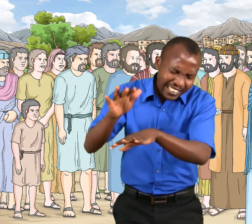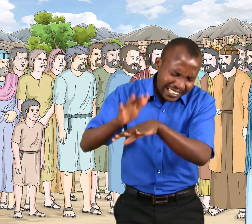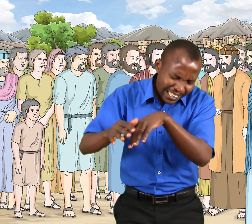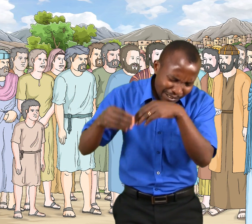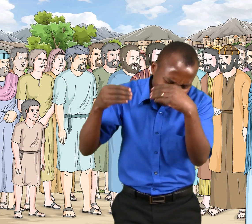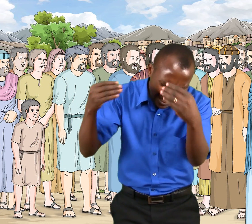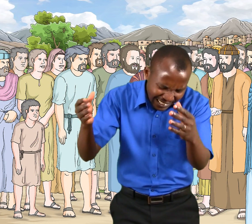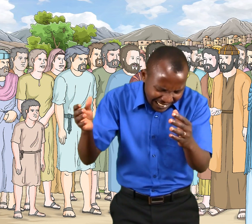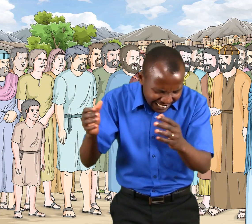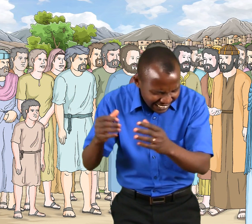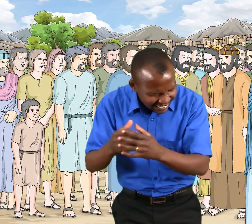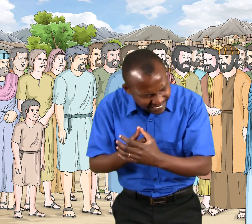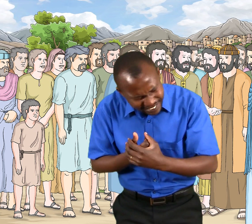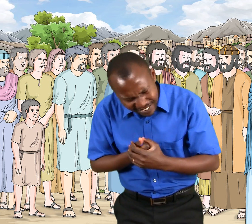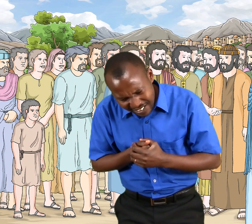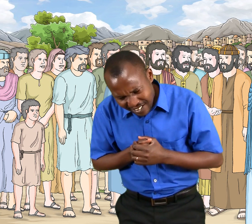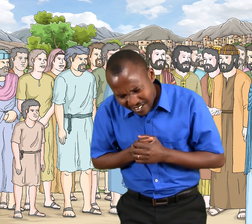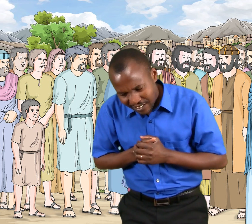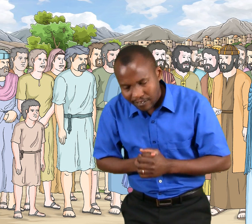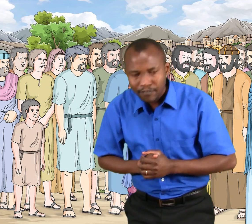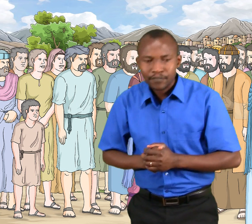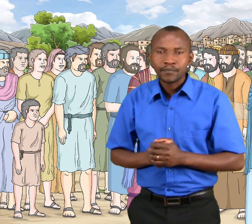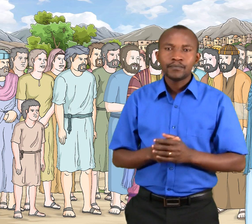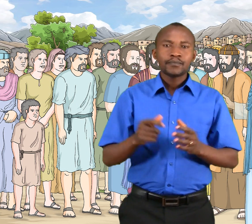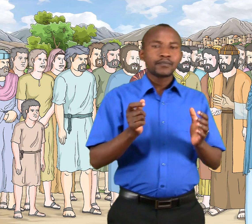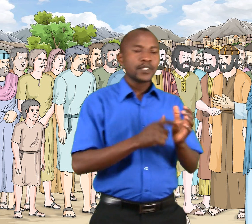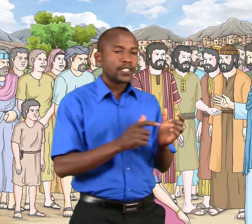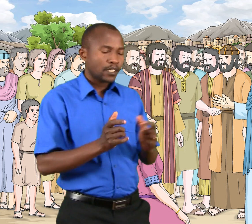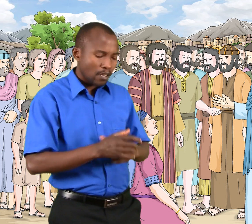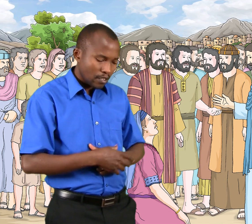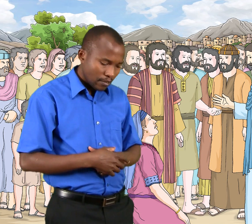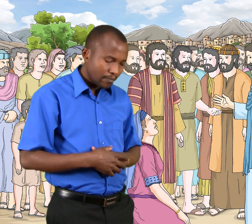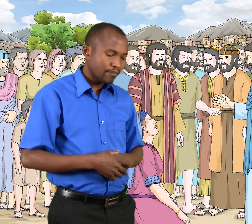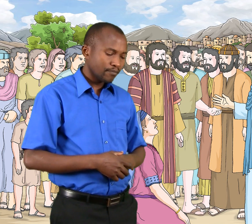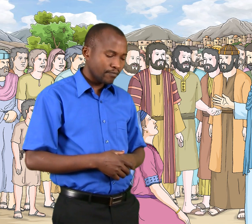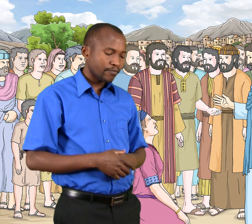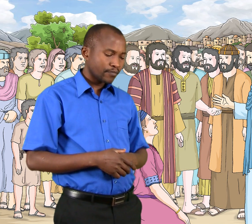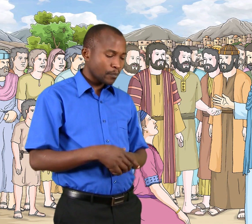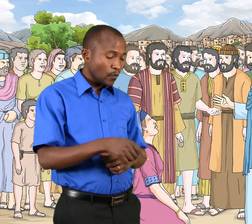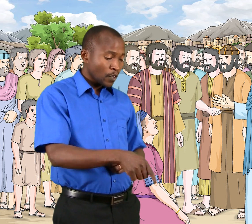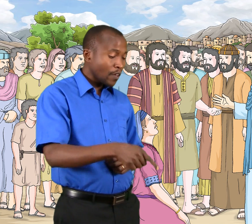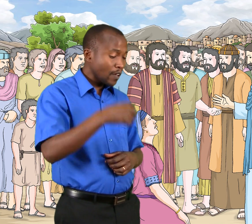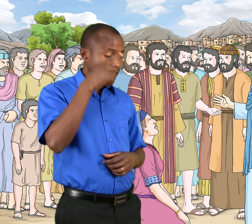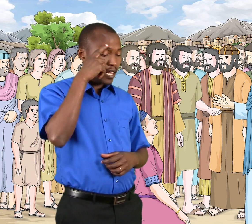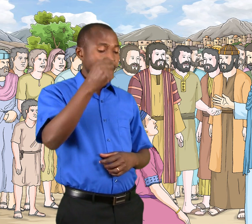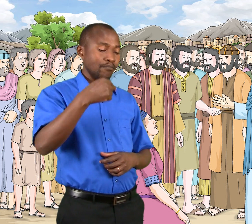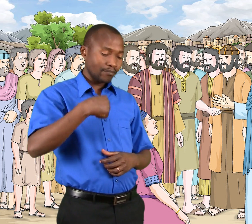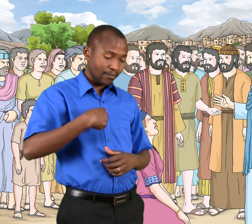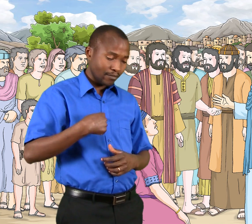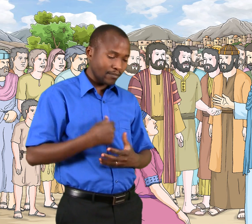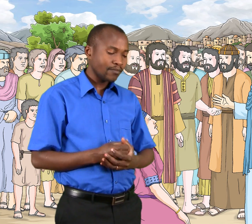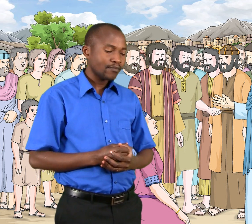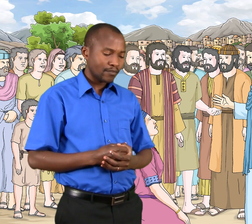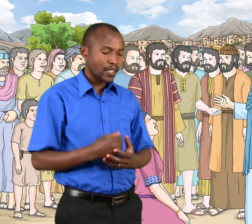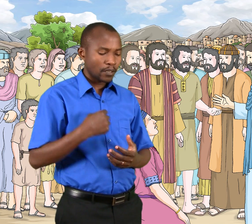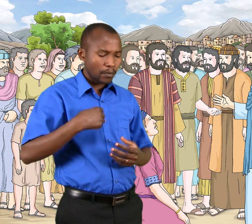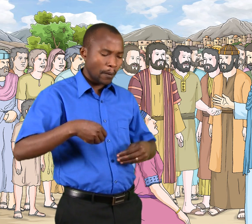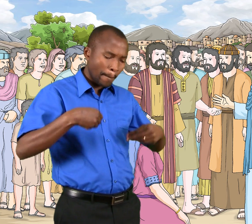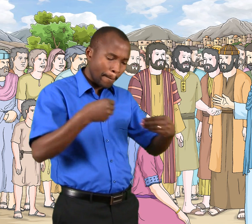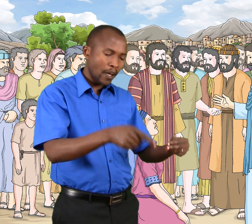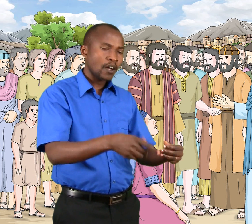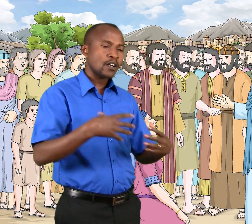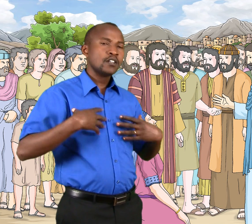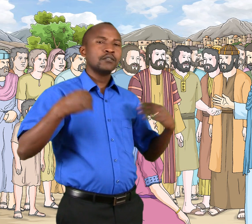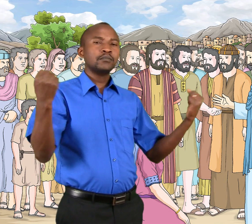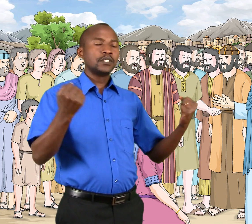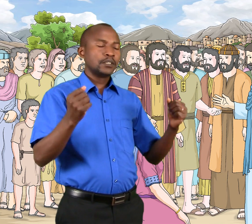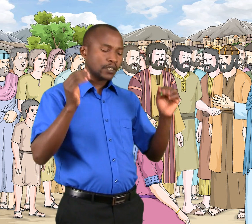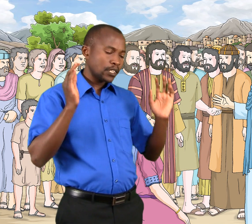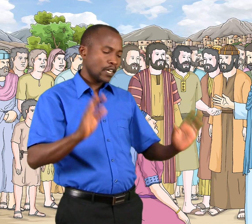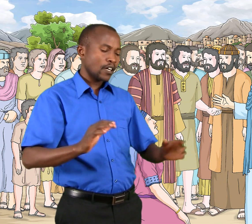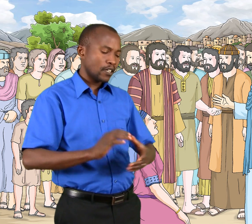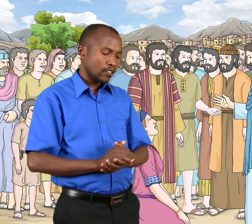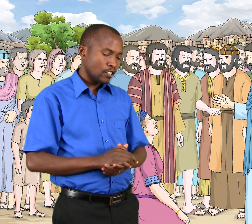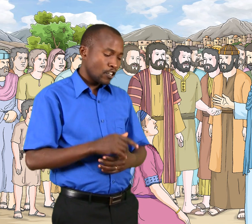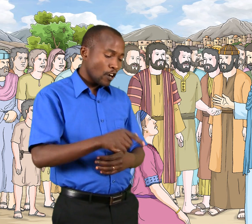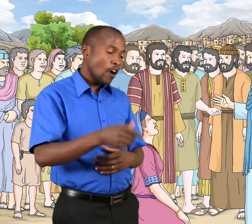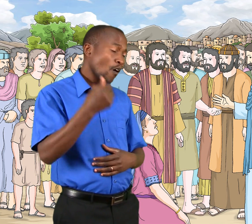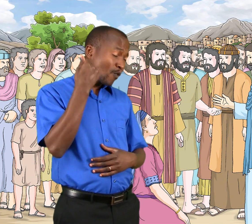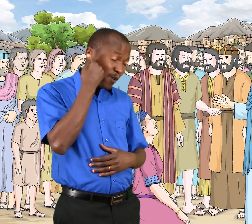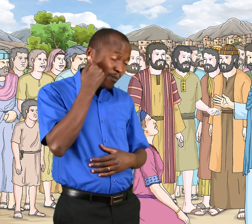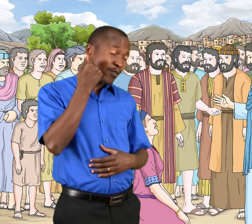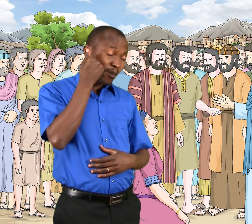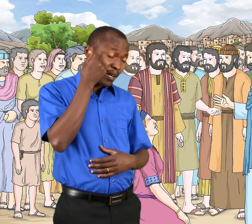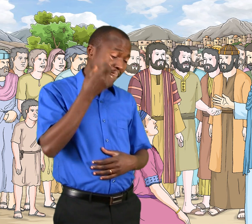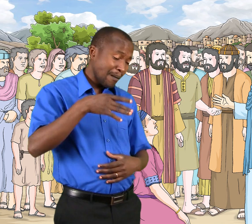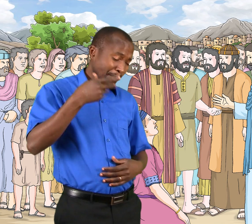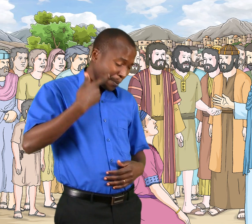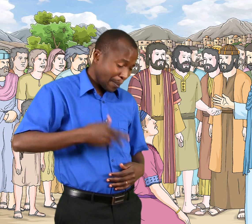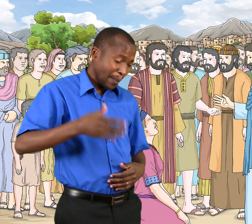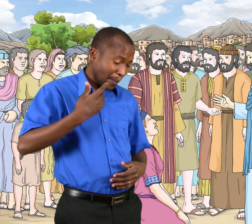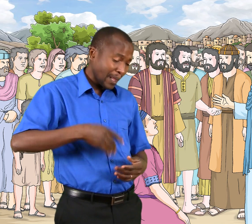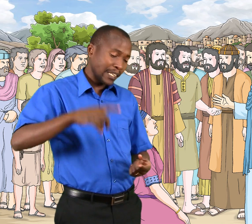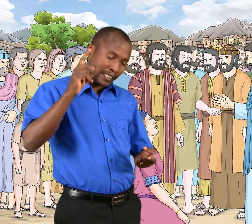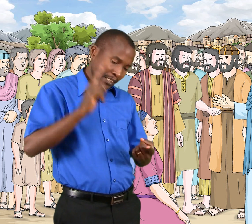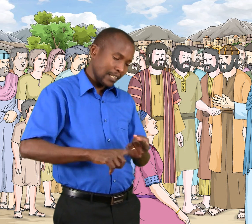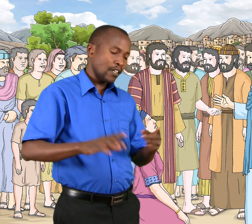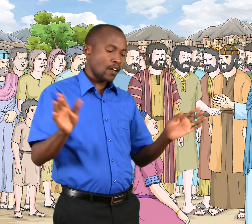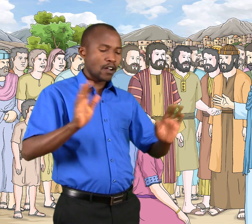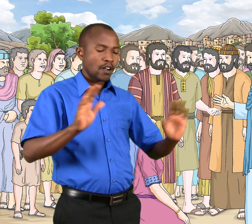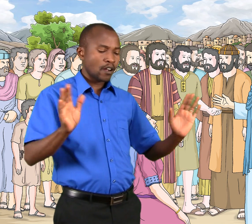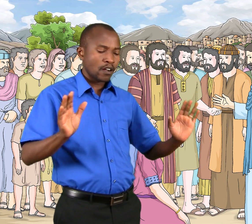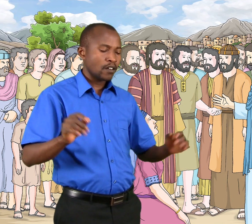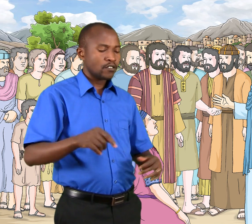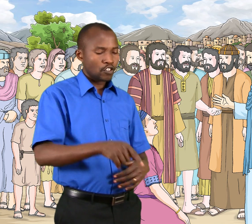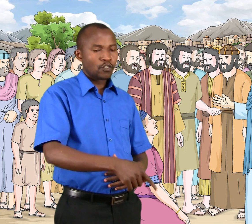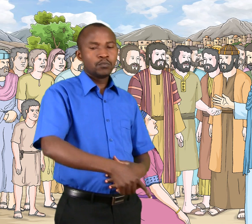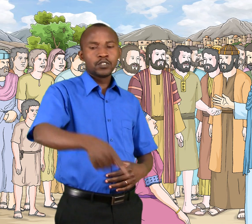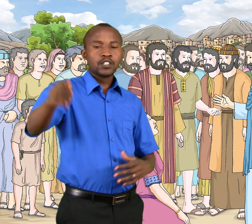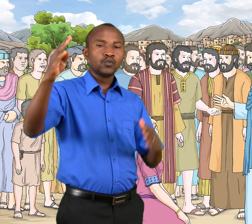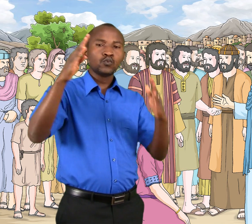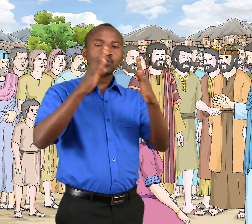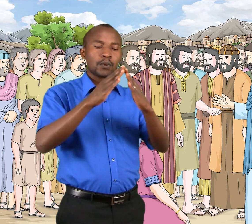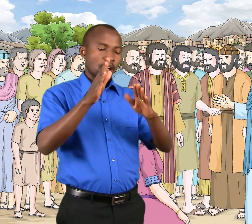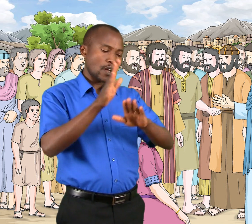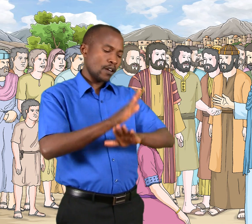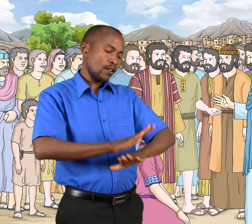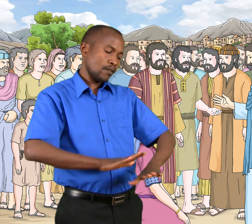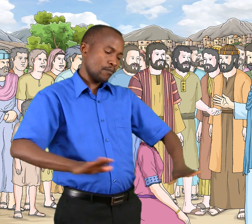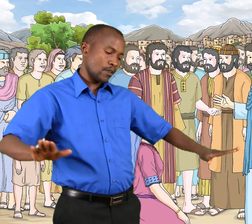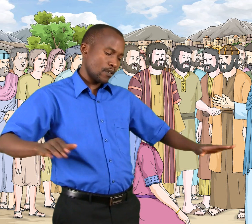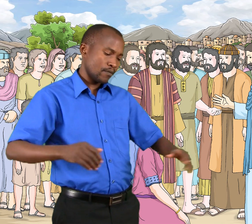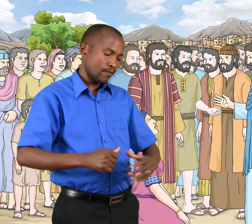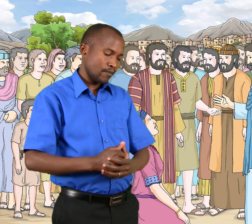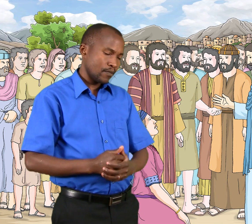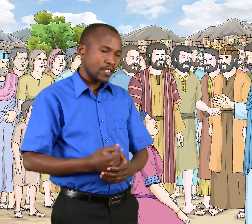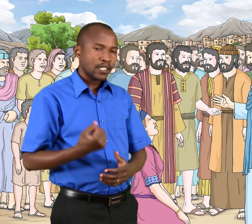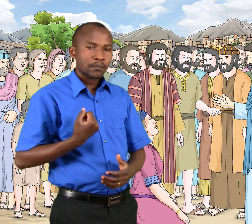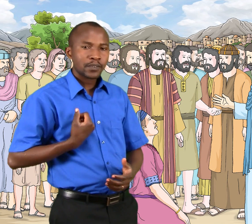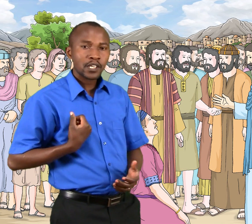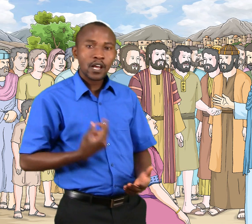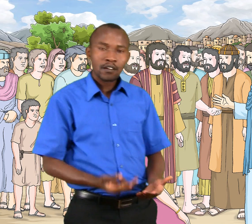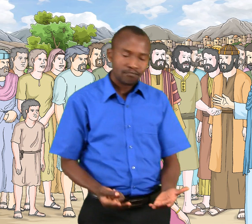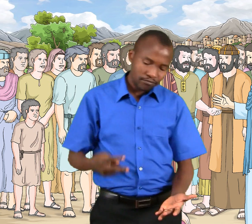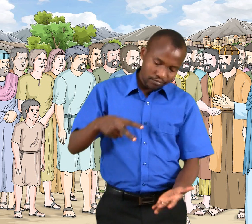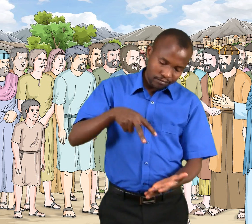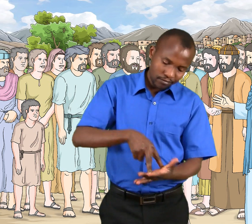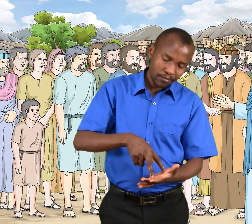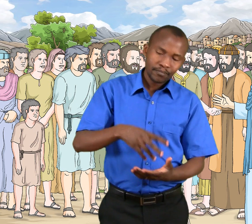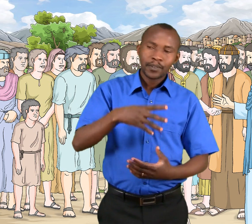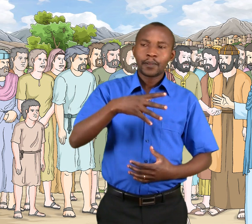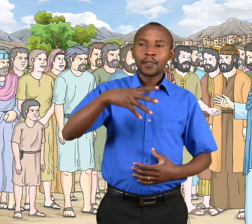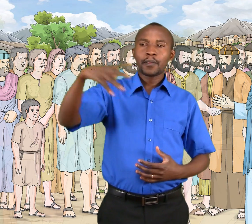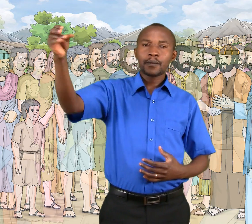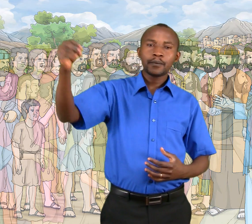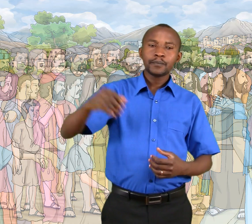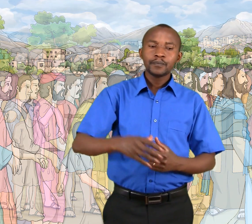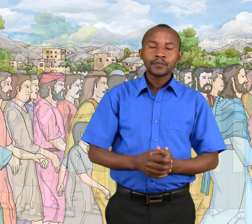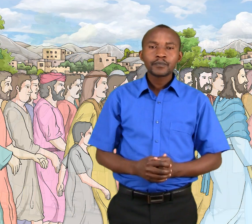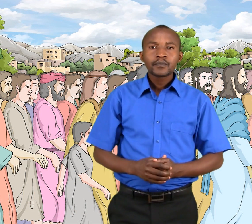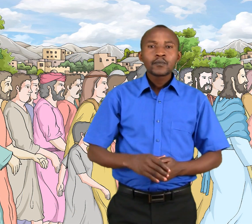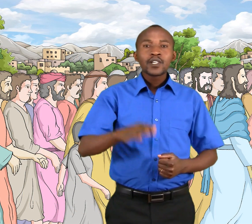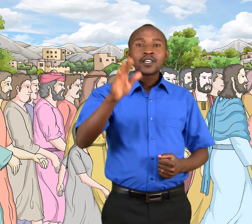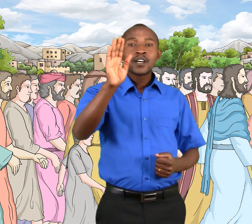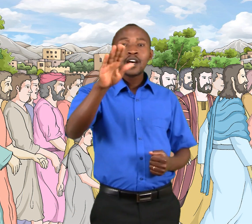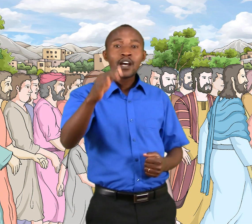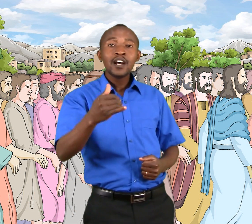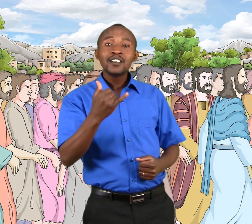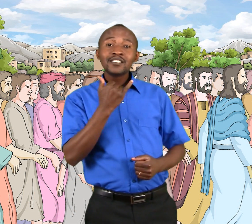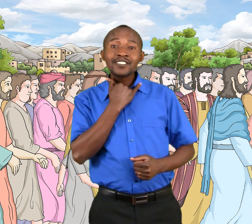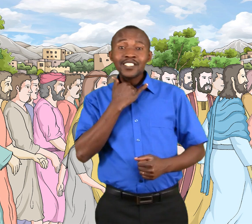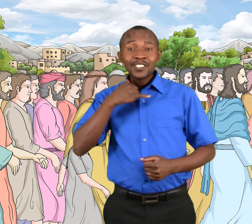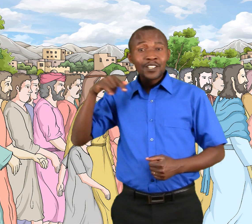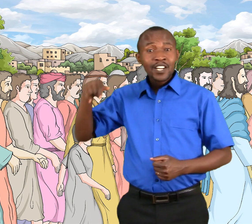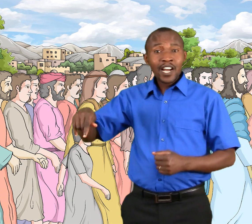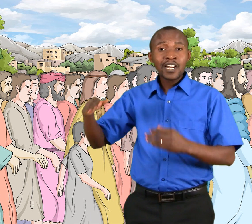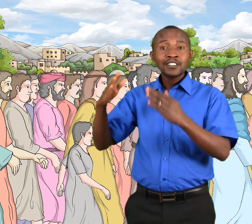“Daughter,” said Jesus, “your faith has healed you. Go in peace and be free of your affliction.”